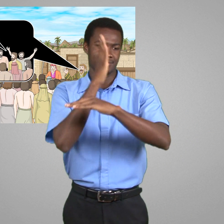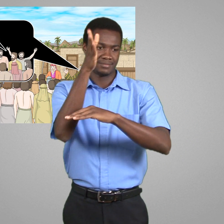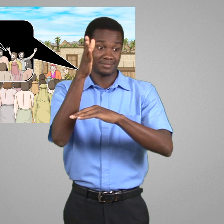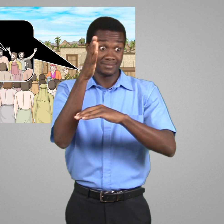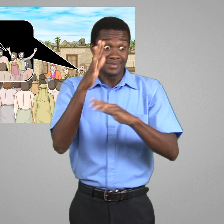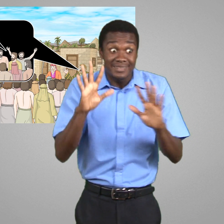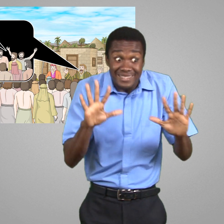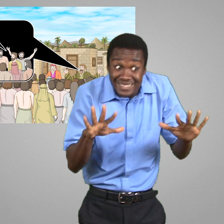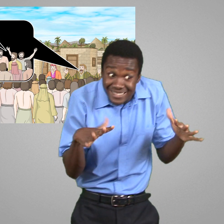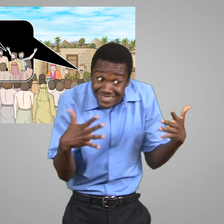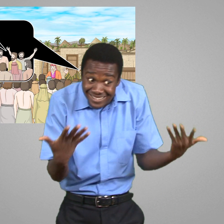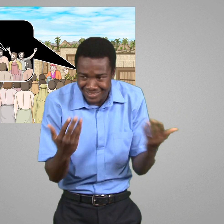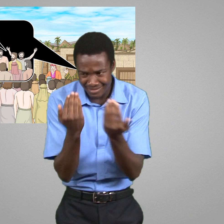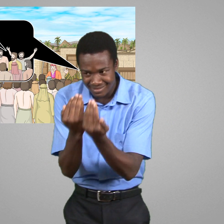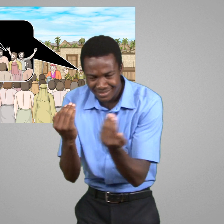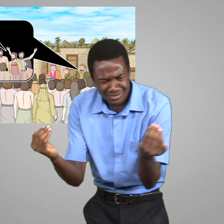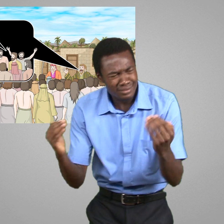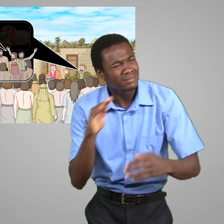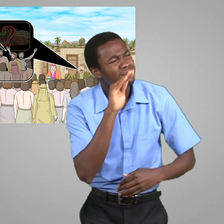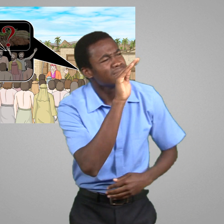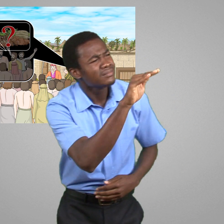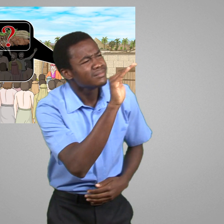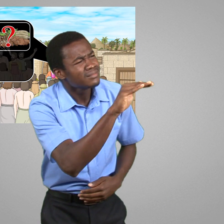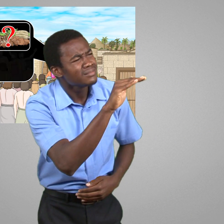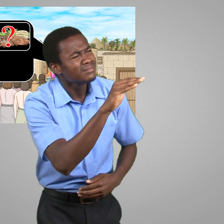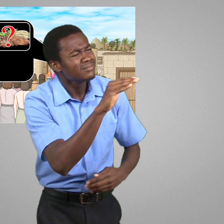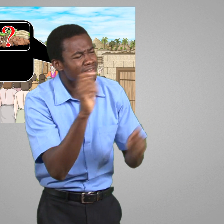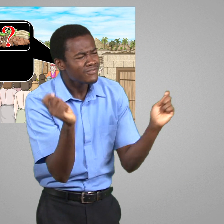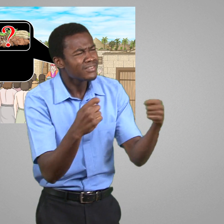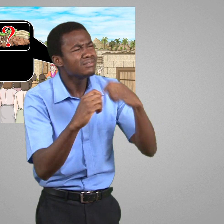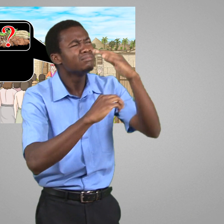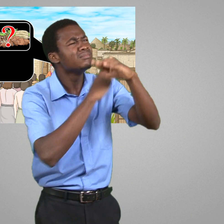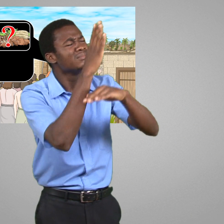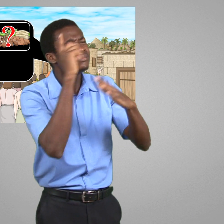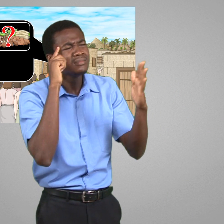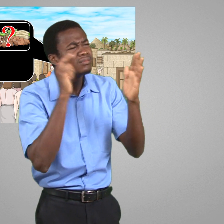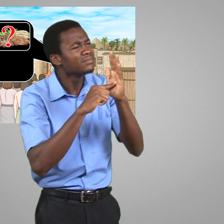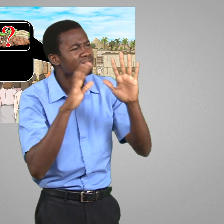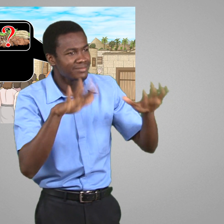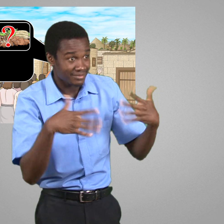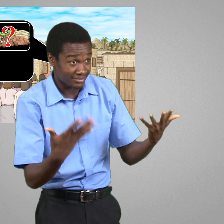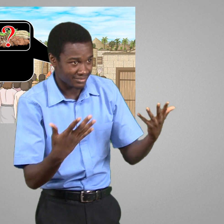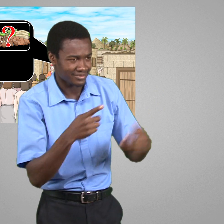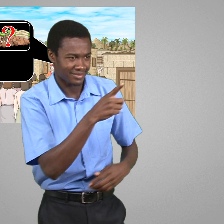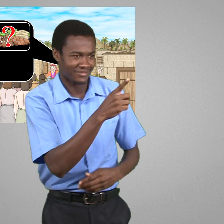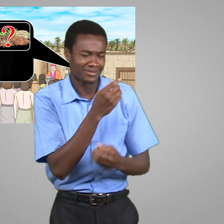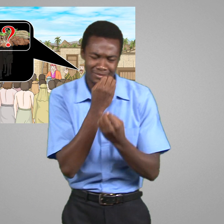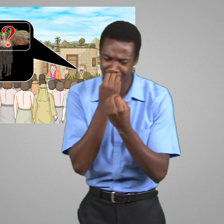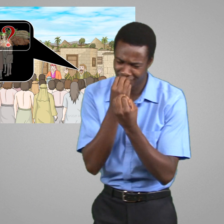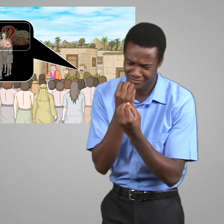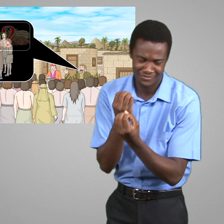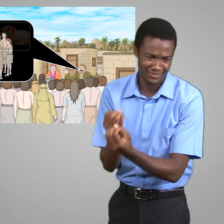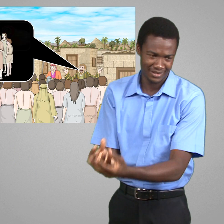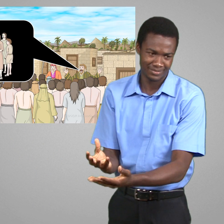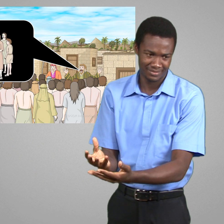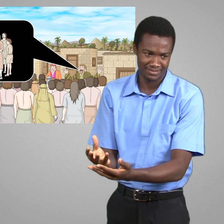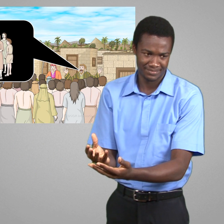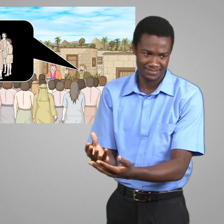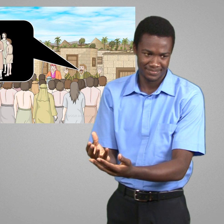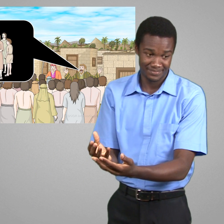When your children ask you, ‘What does this service mean to you?’